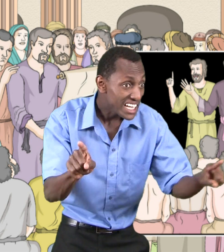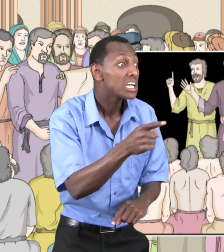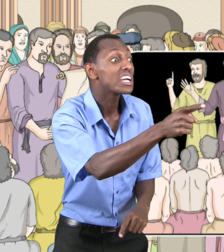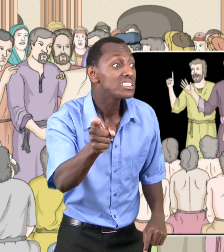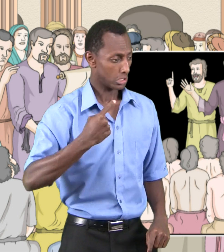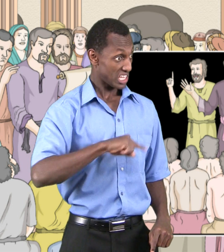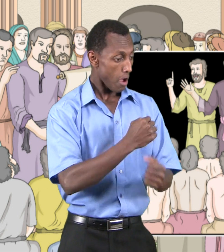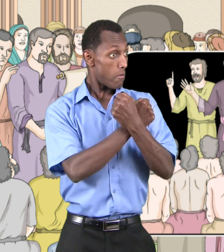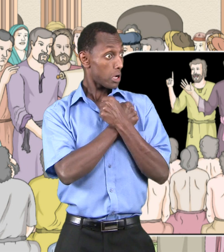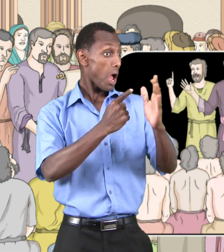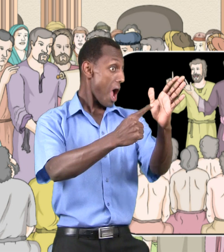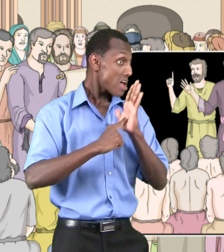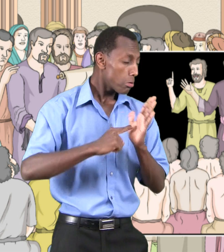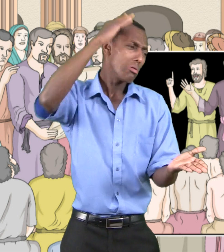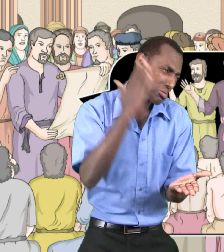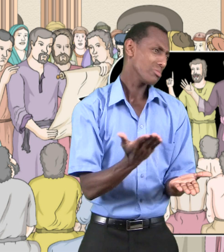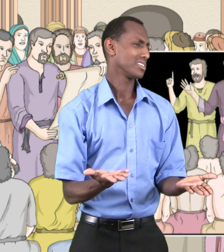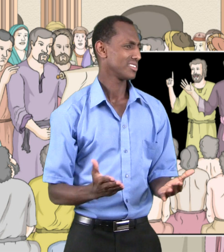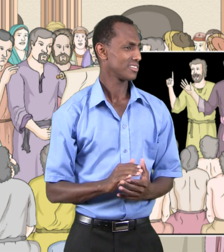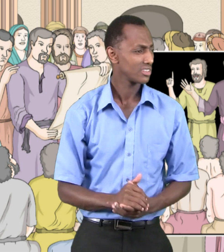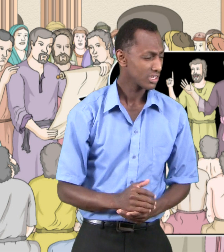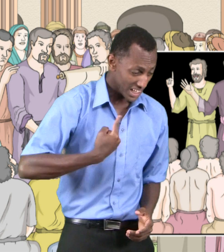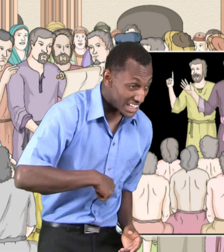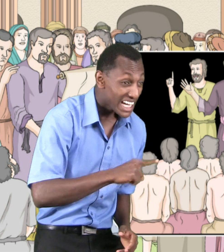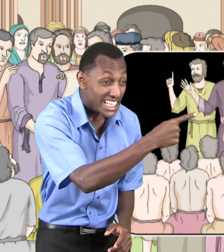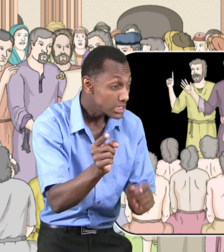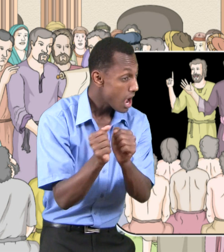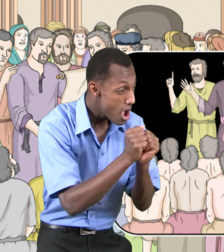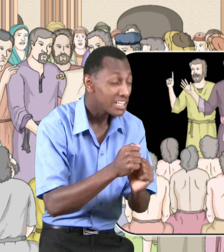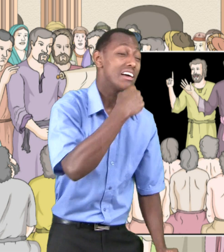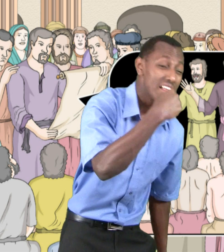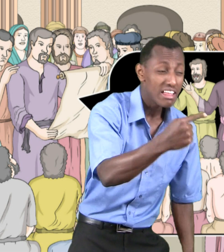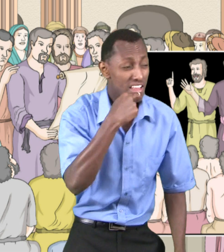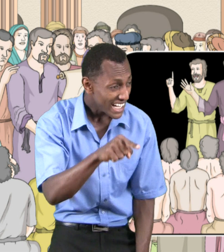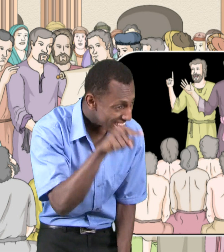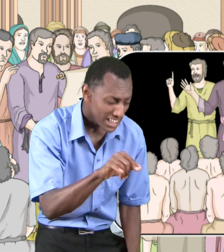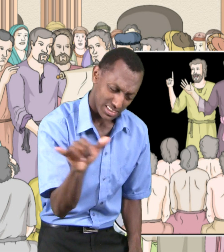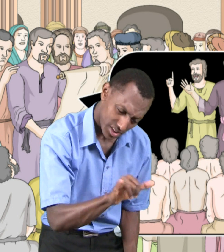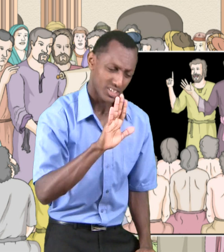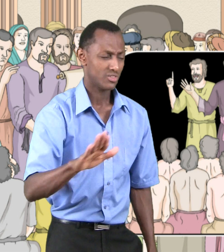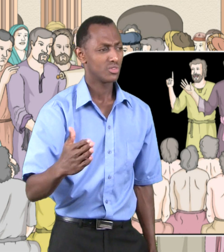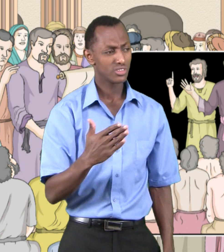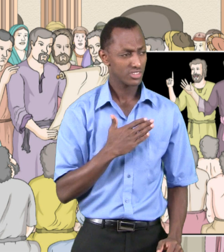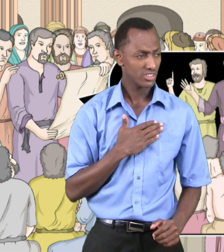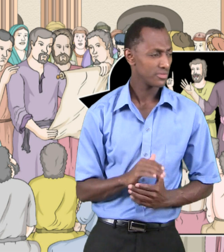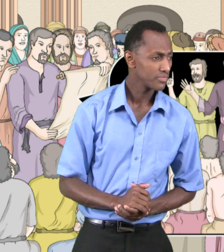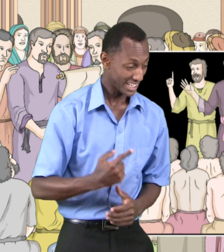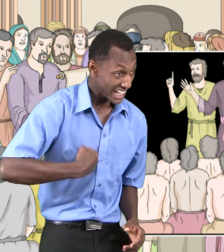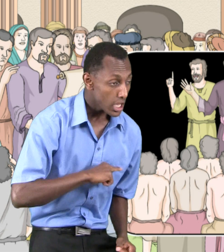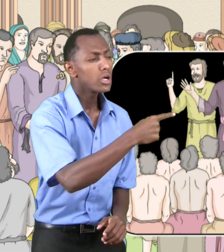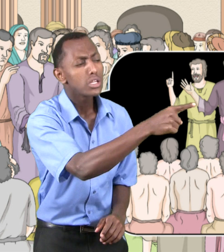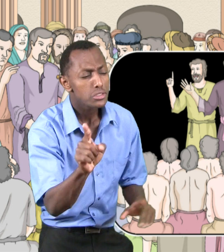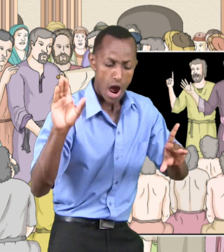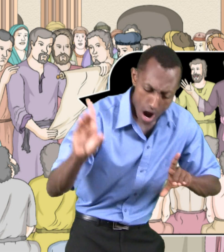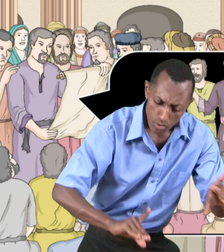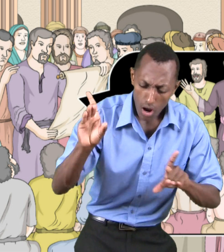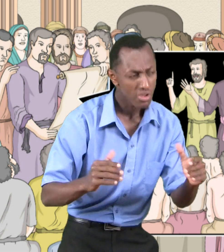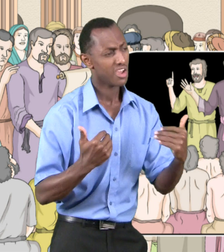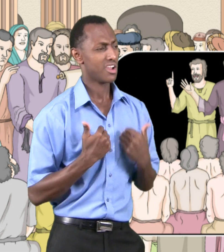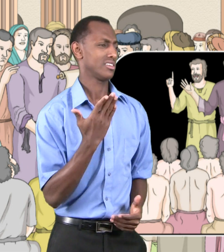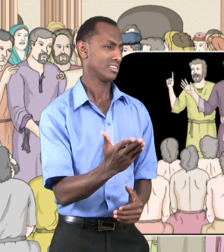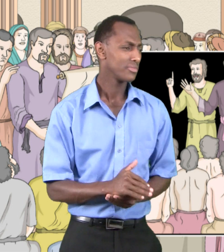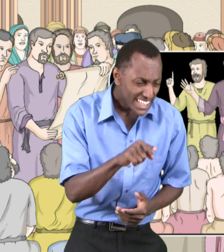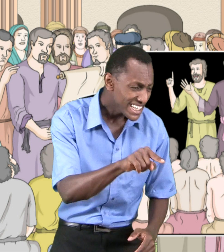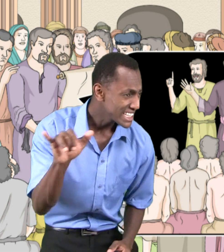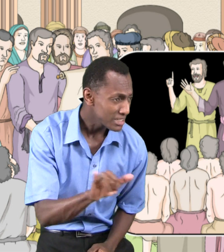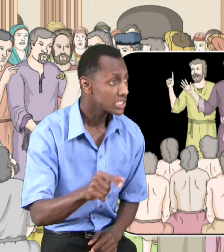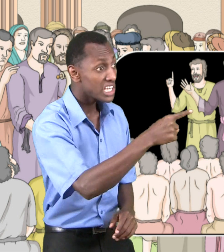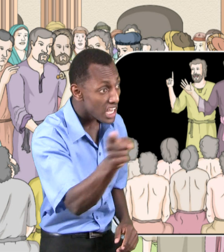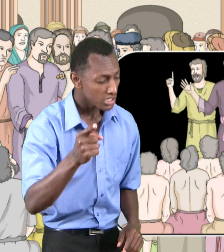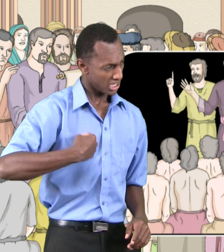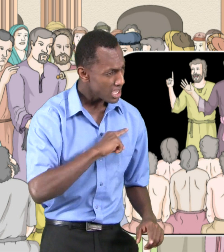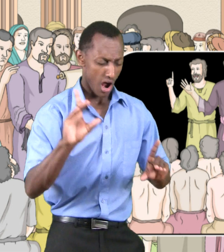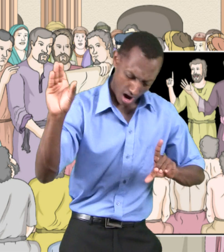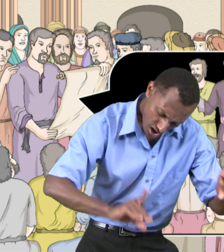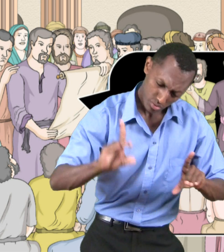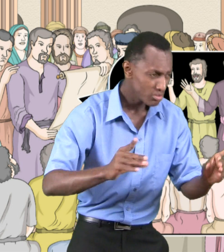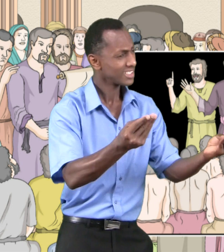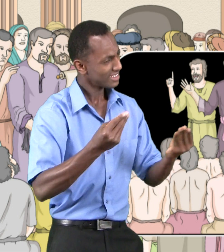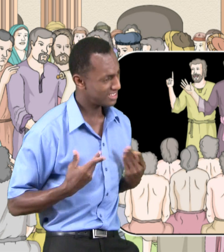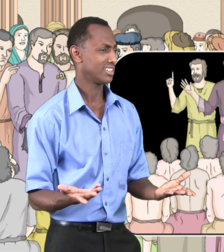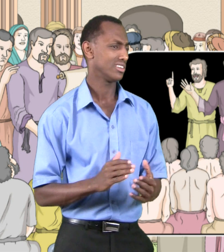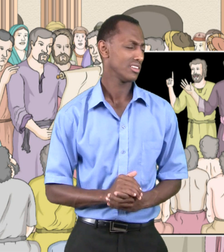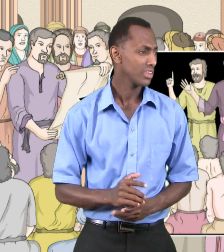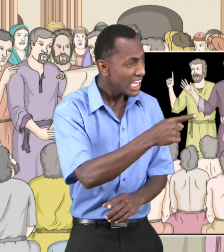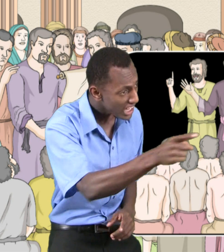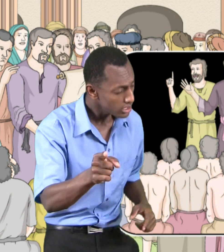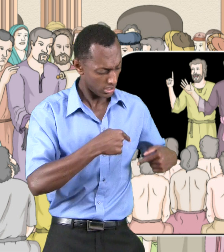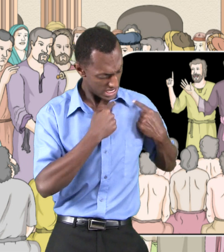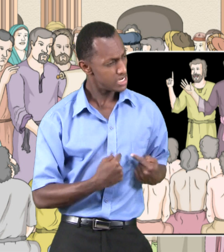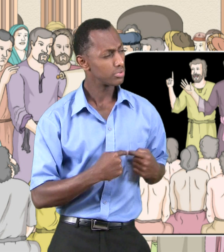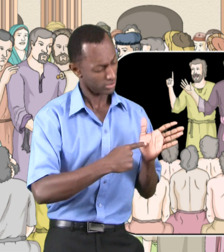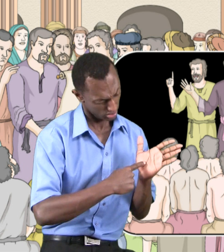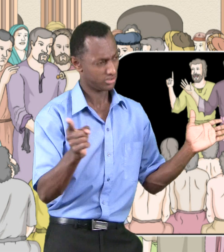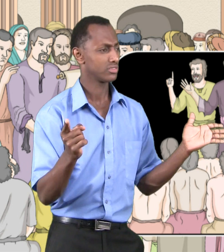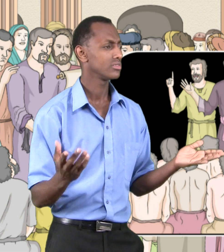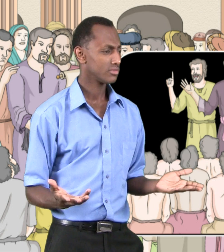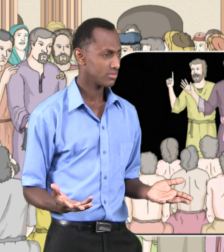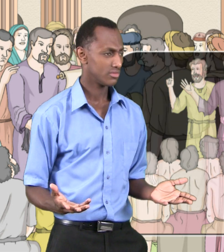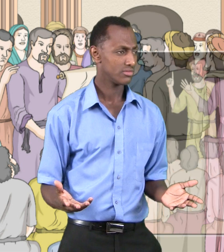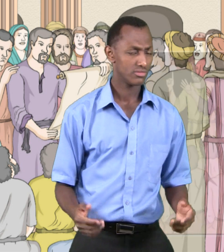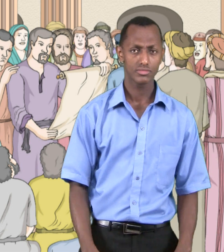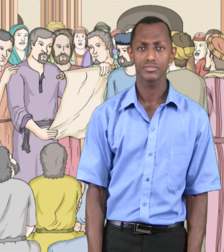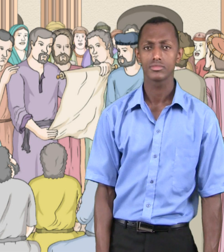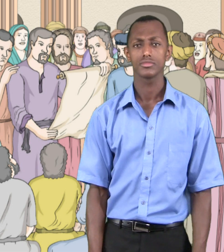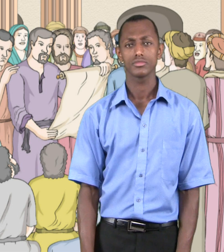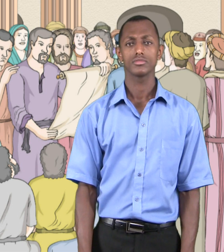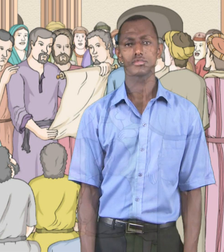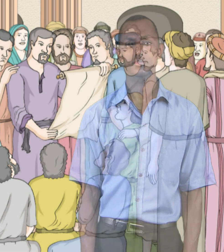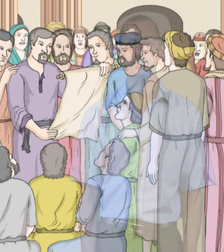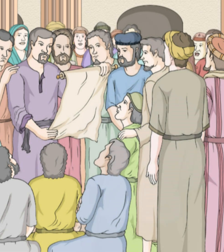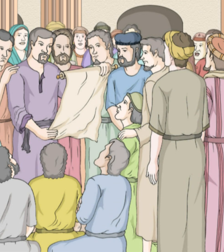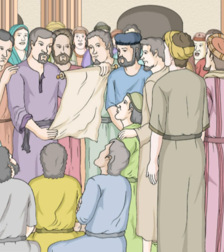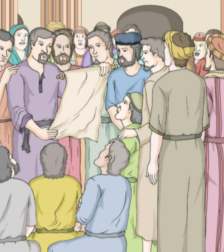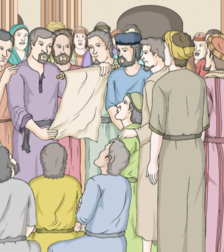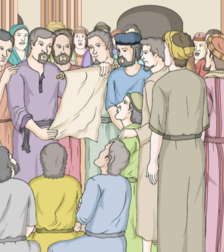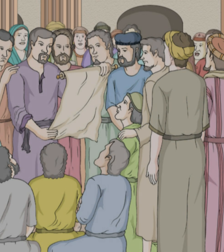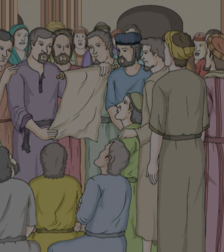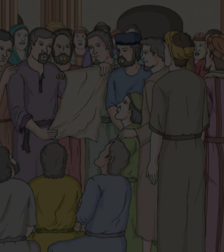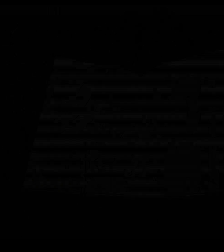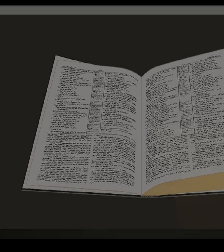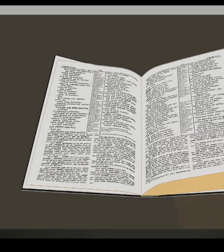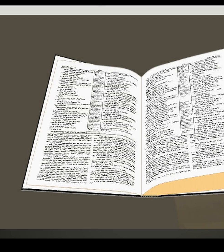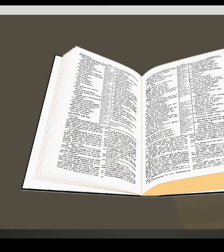As a fair exchange, I ask you as my children: Open wide your hearts also.